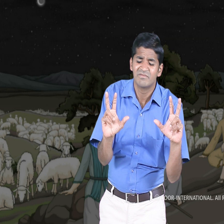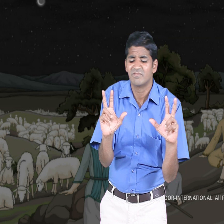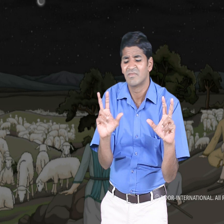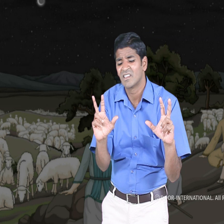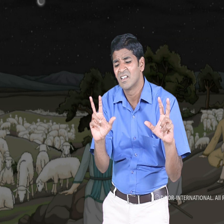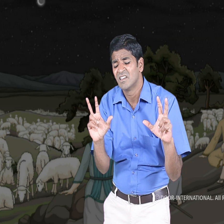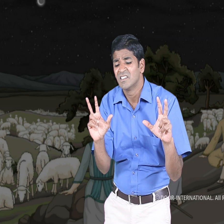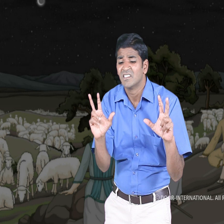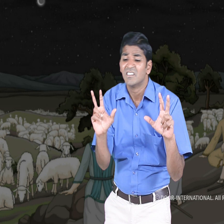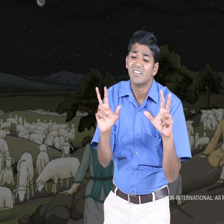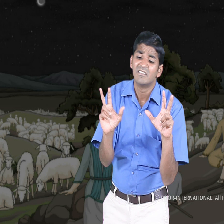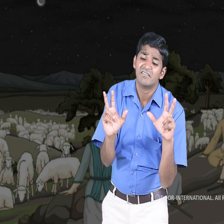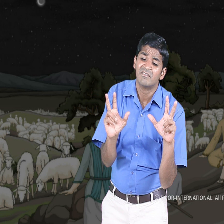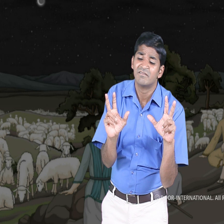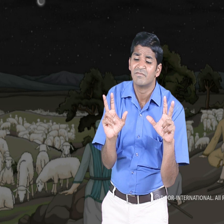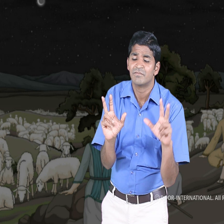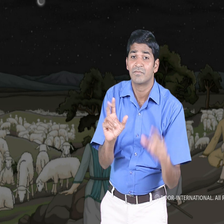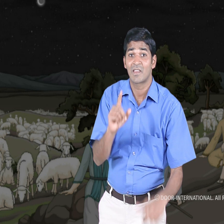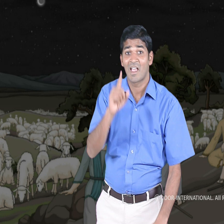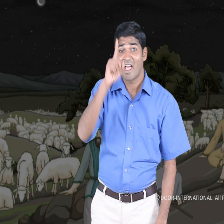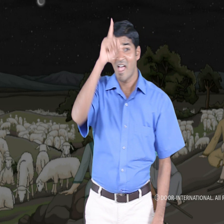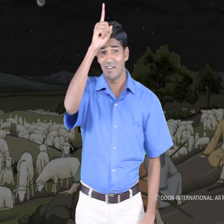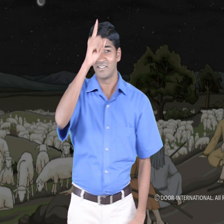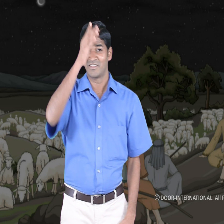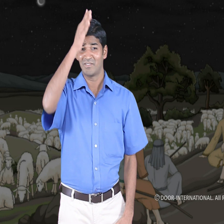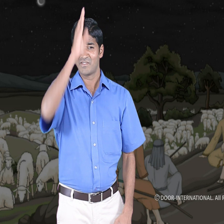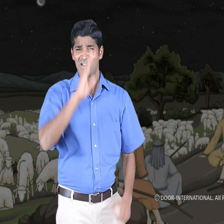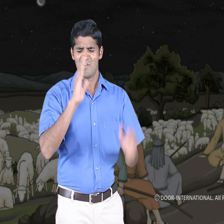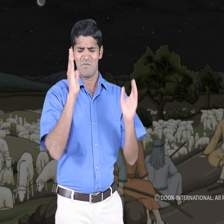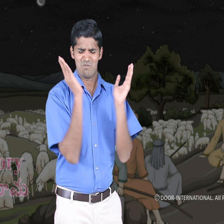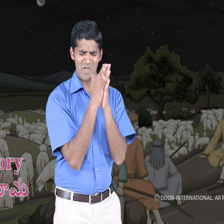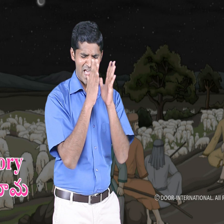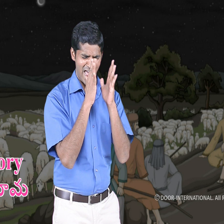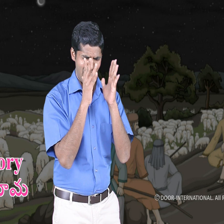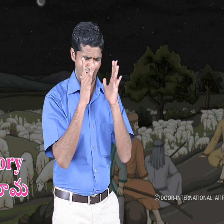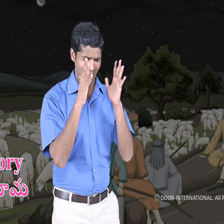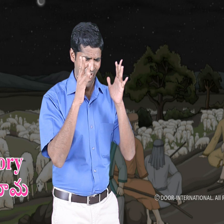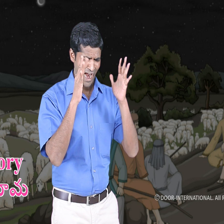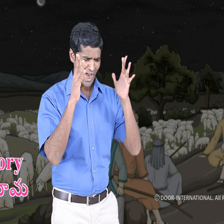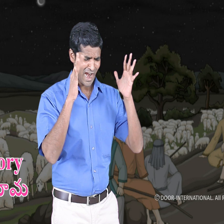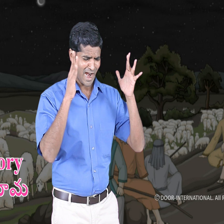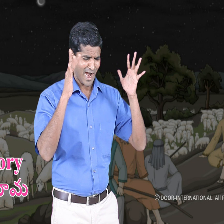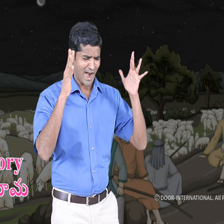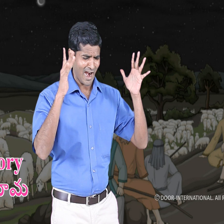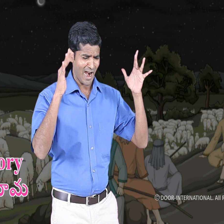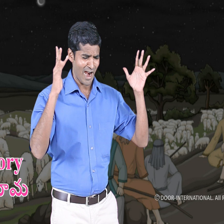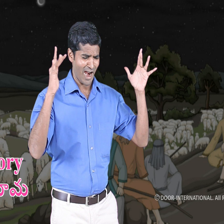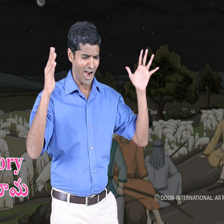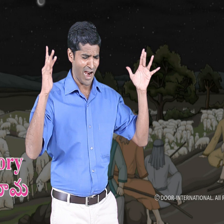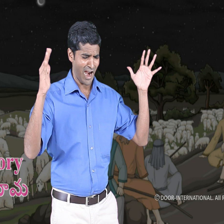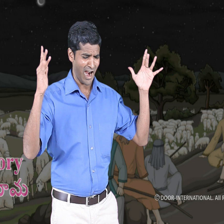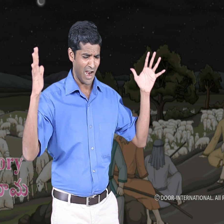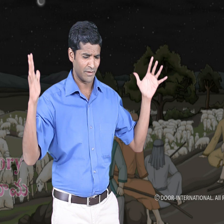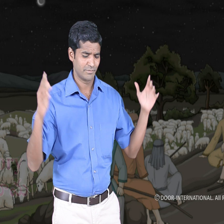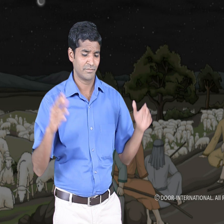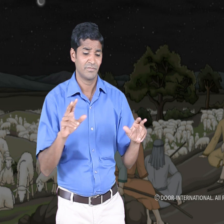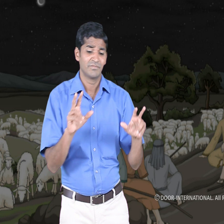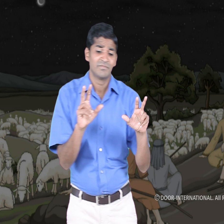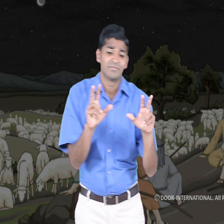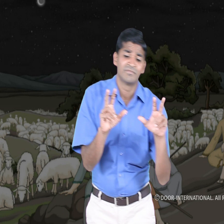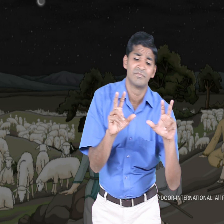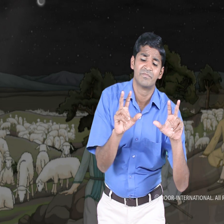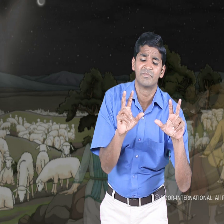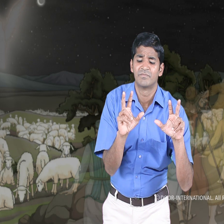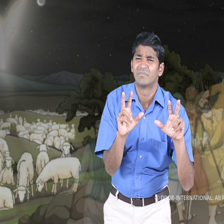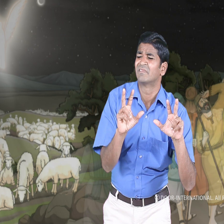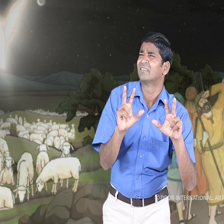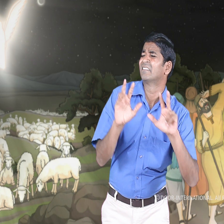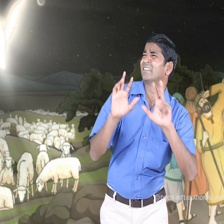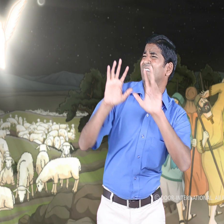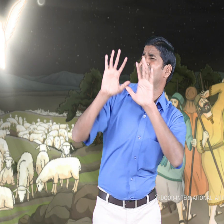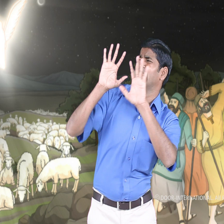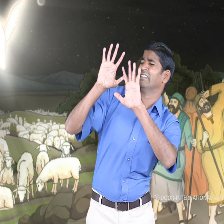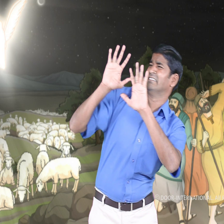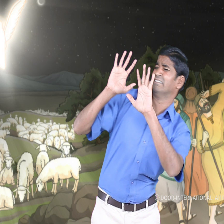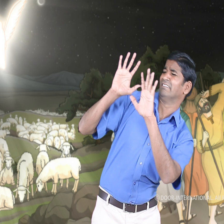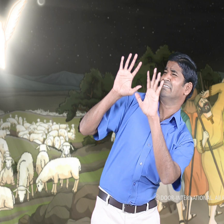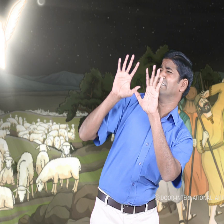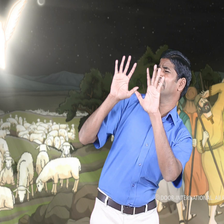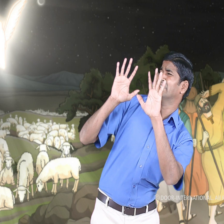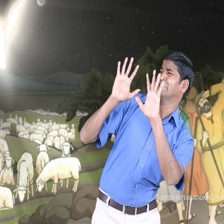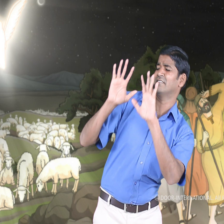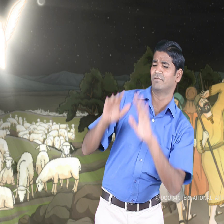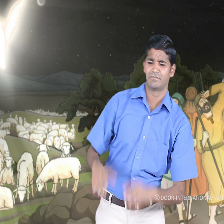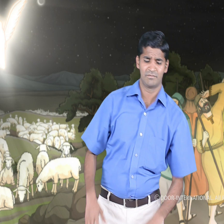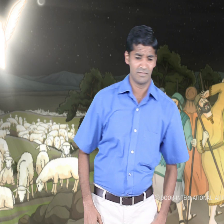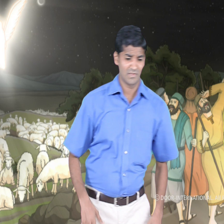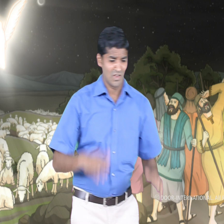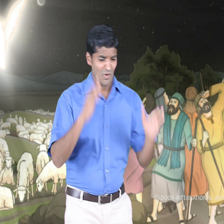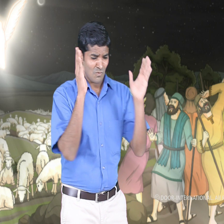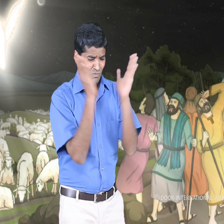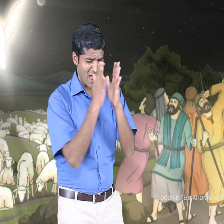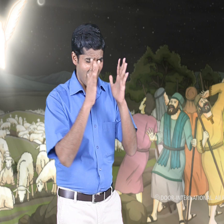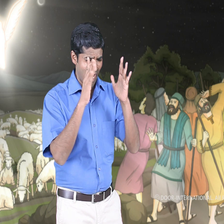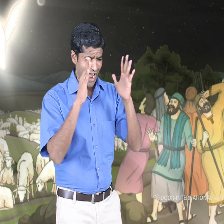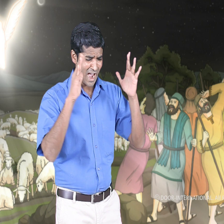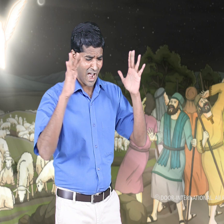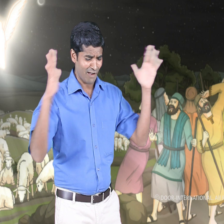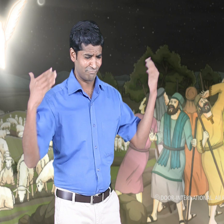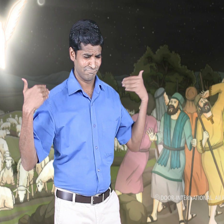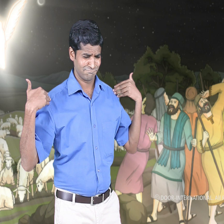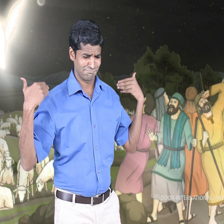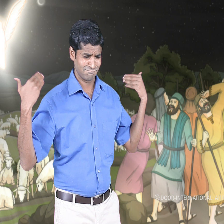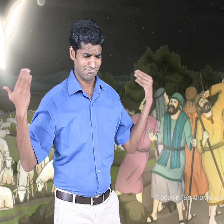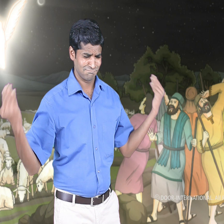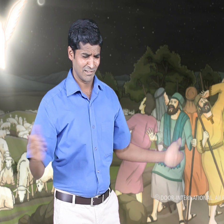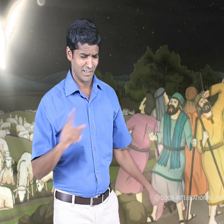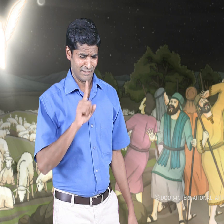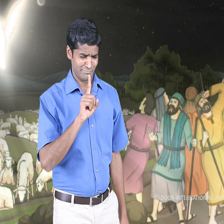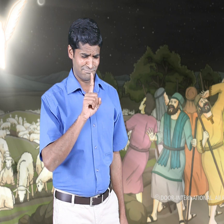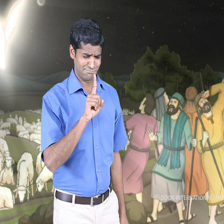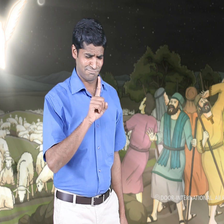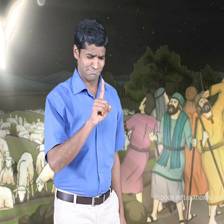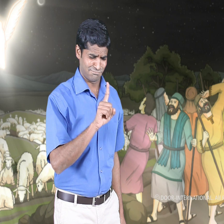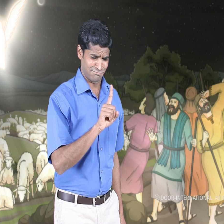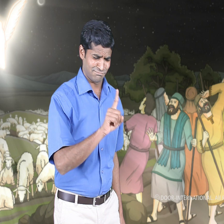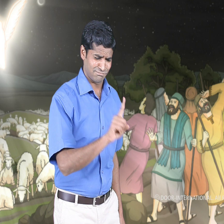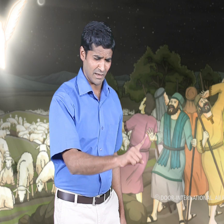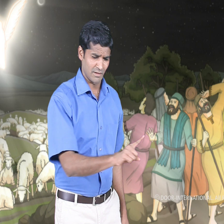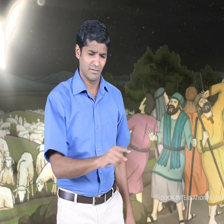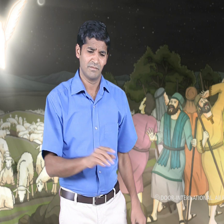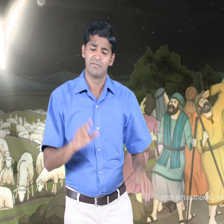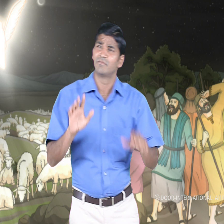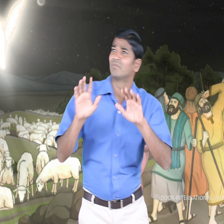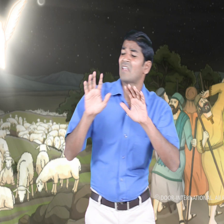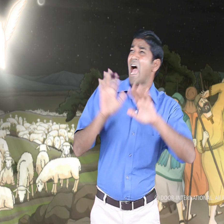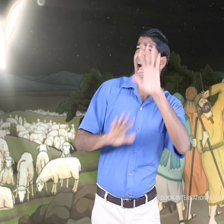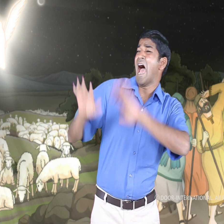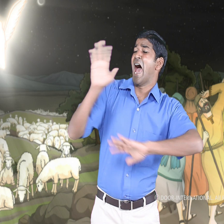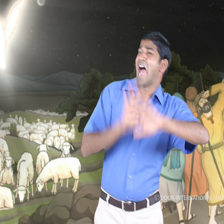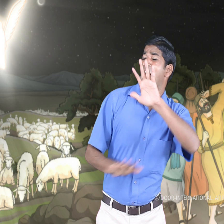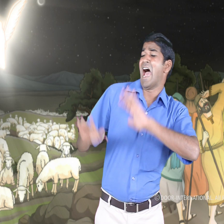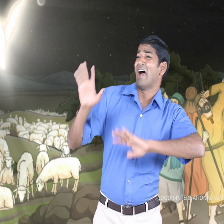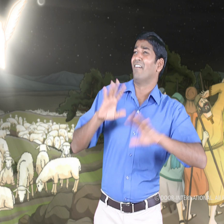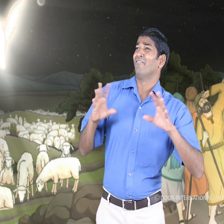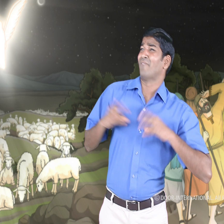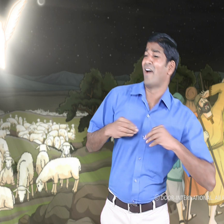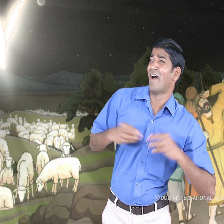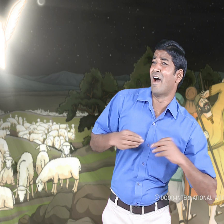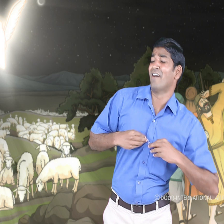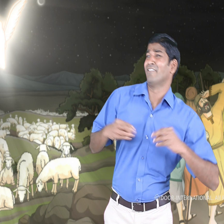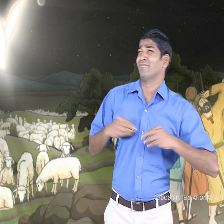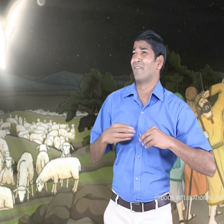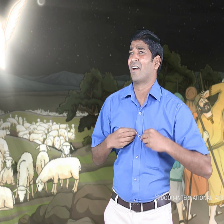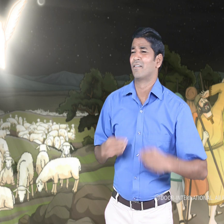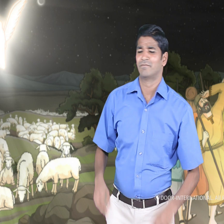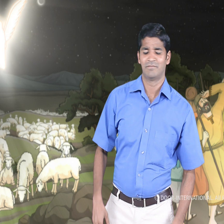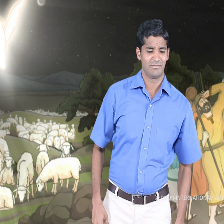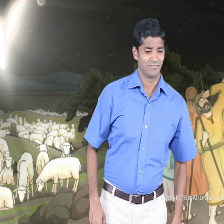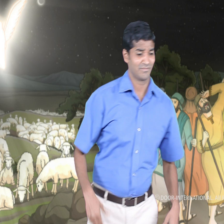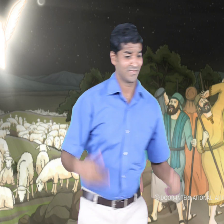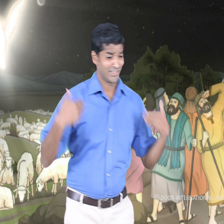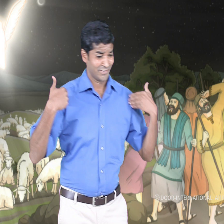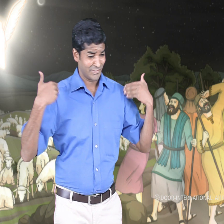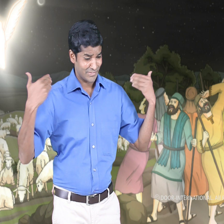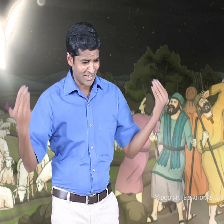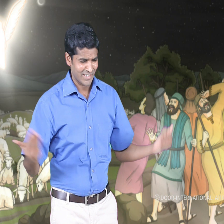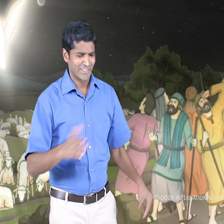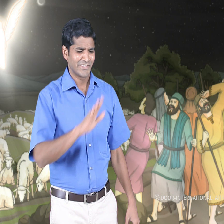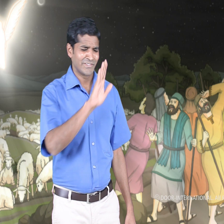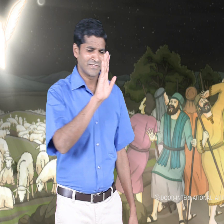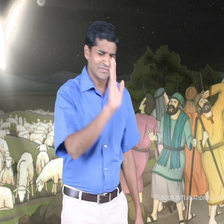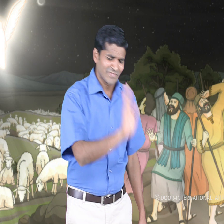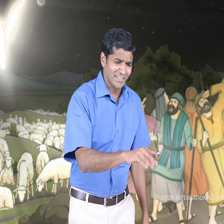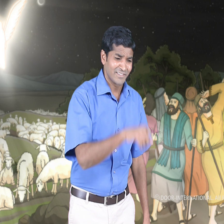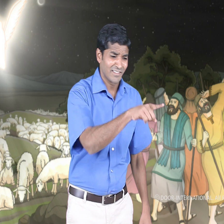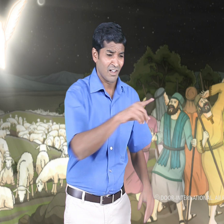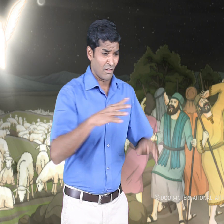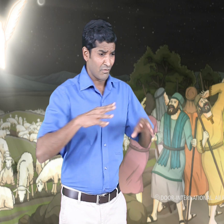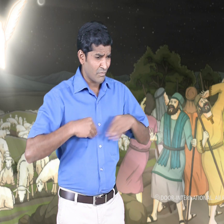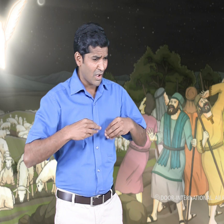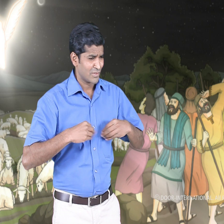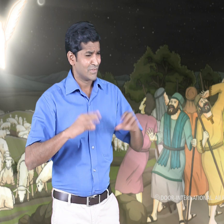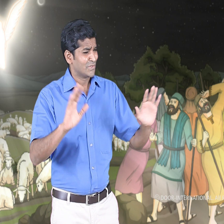Just then an angel of the Lord stood before them, and the glory of the Lord shone around them, and they were terrified.